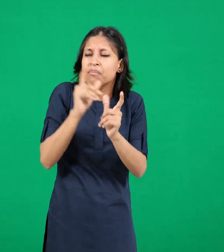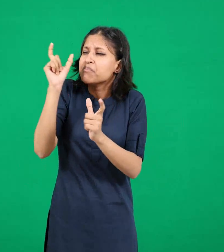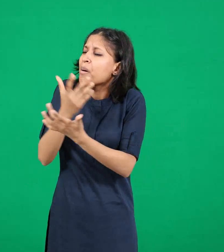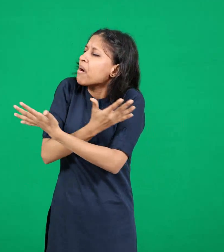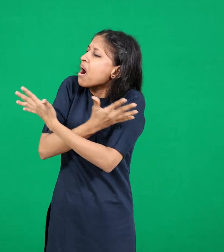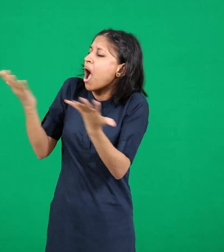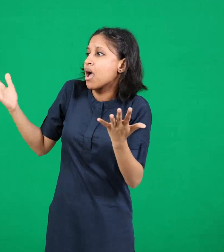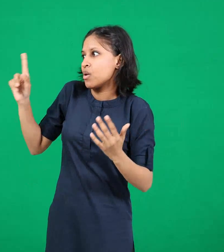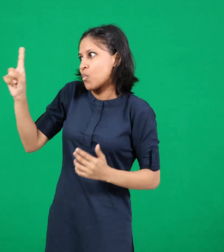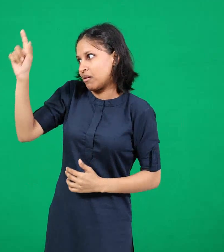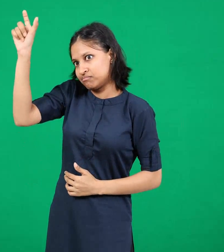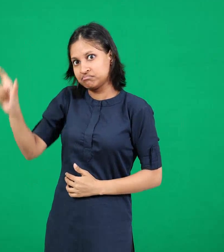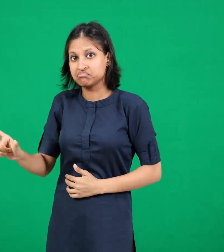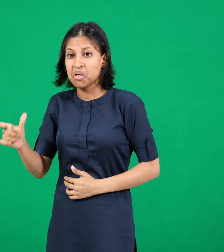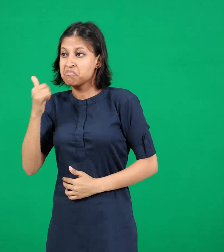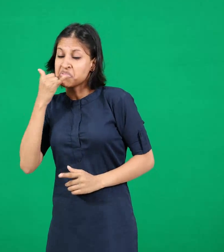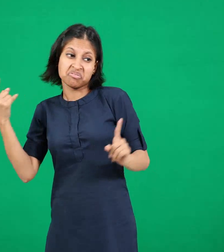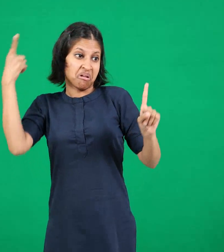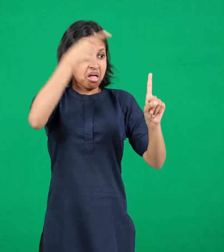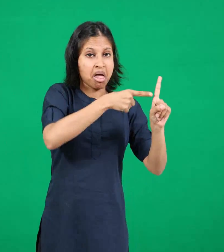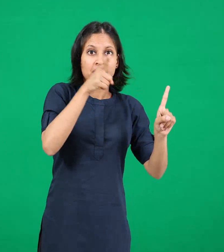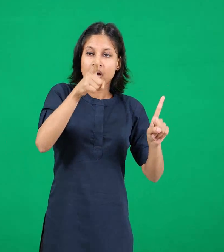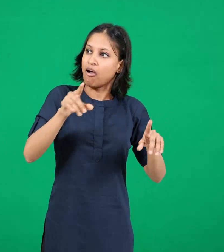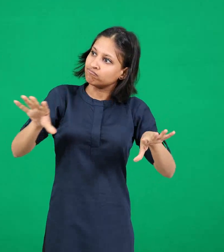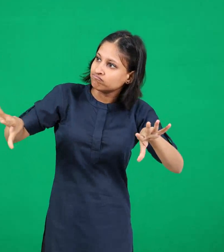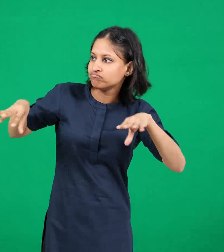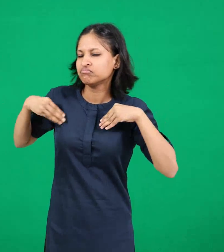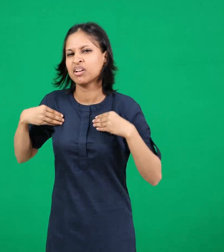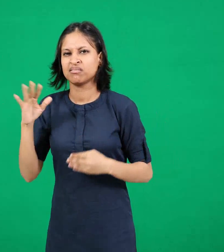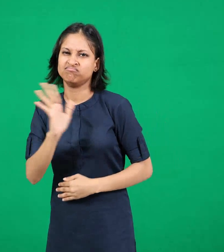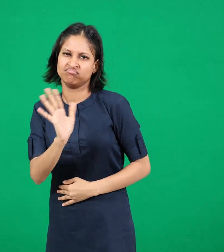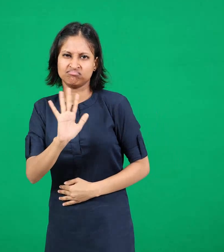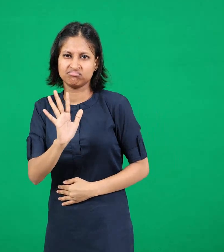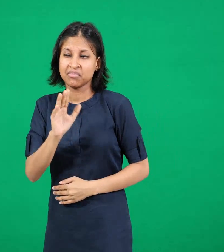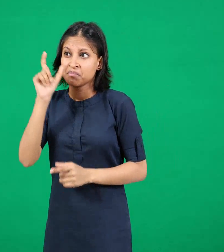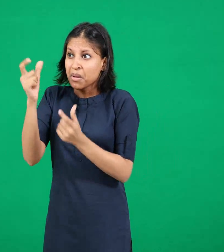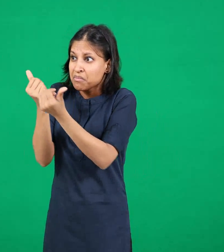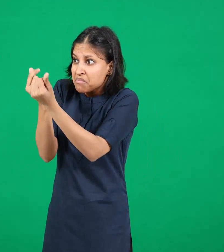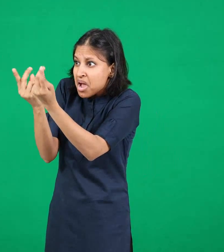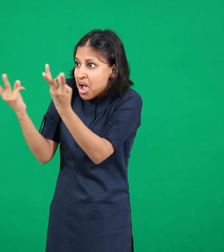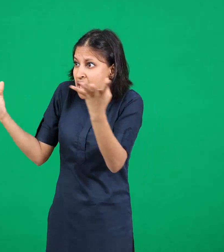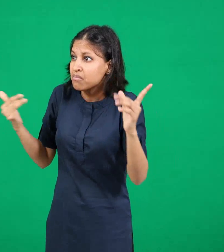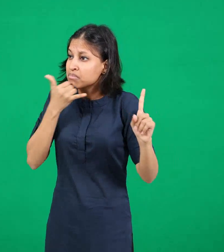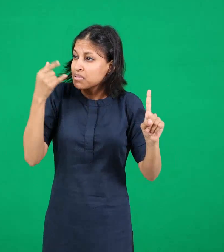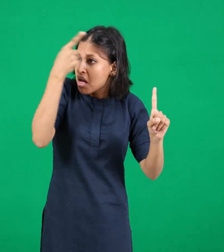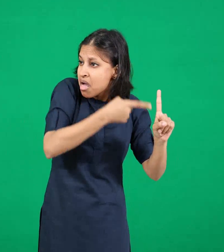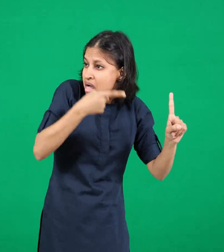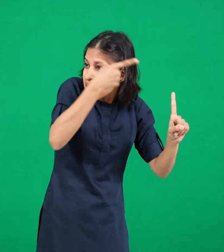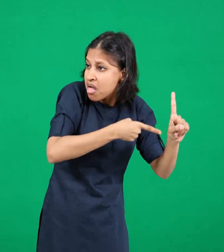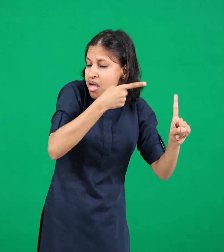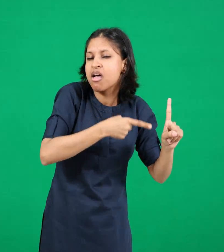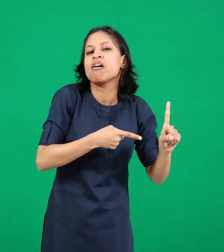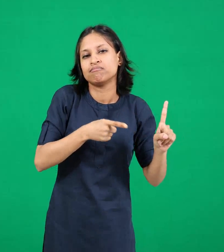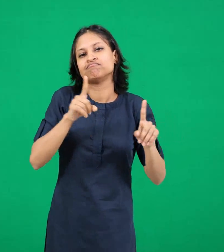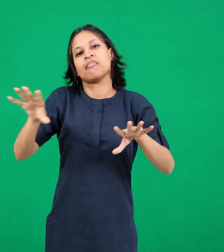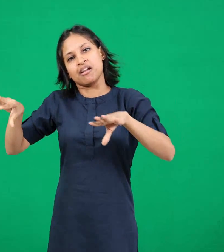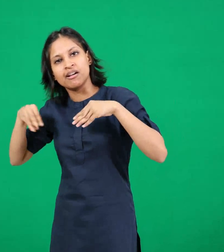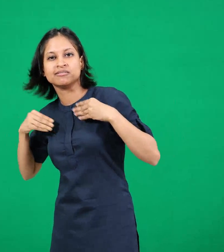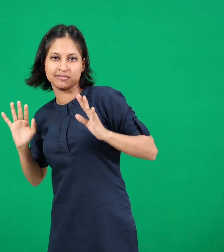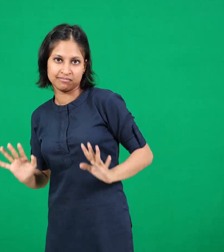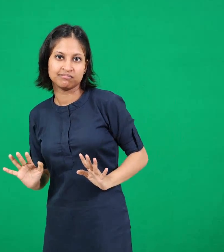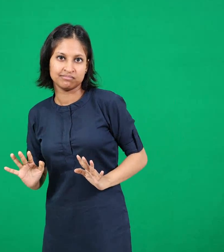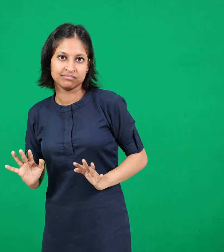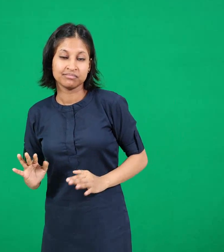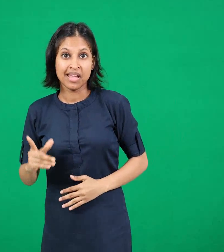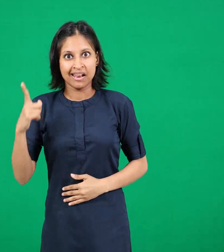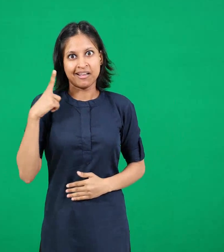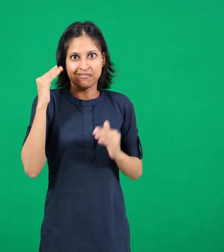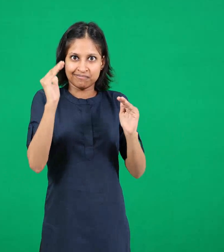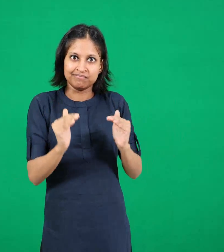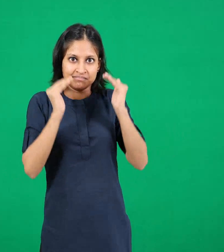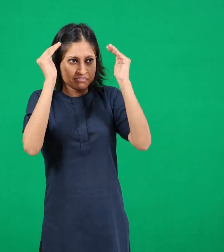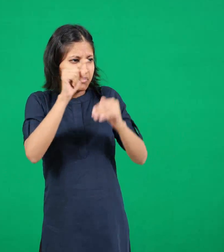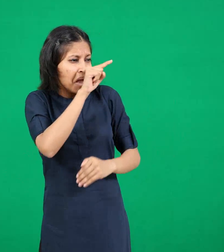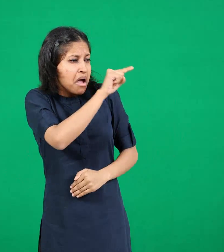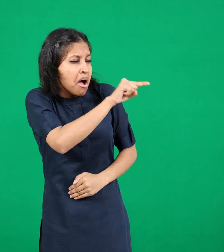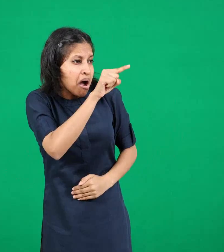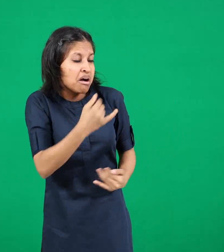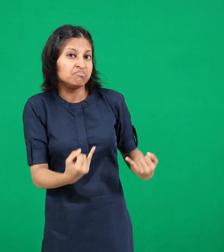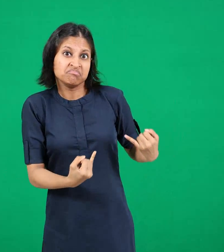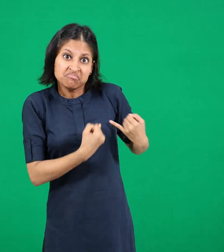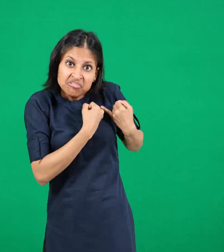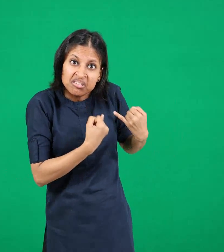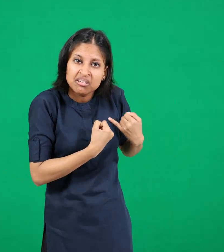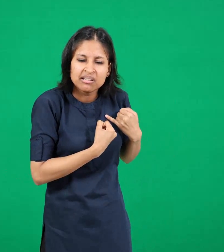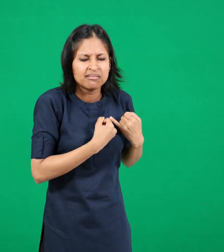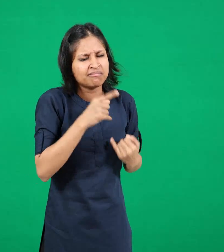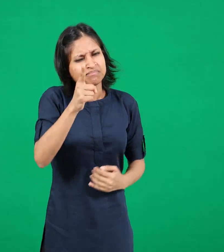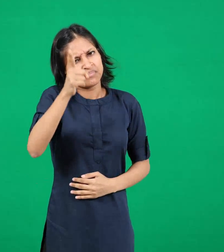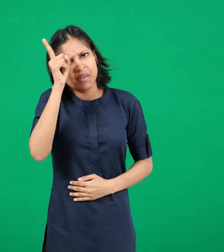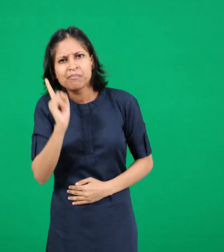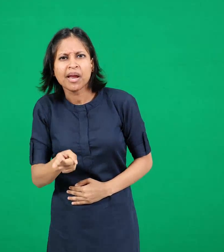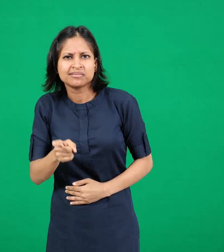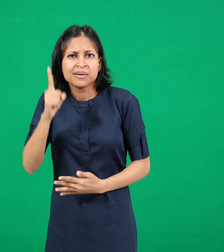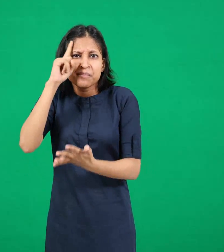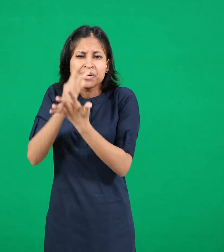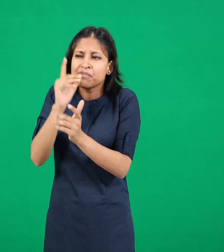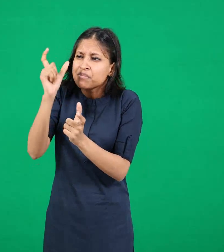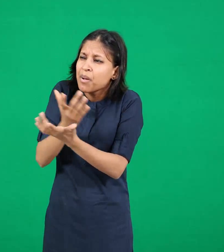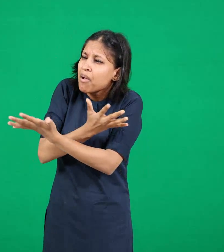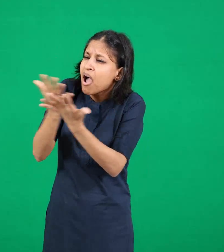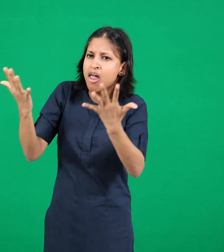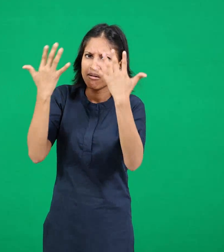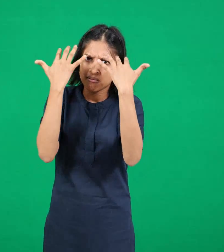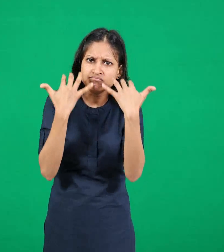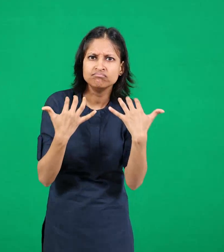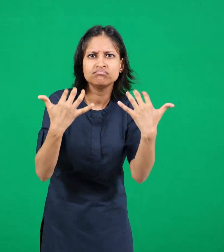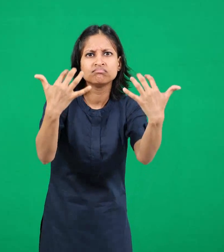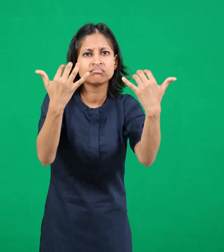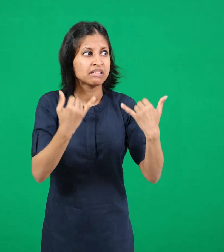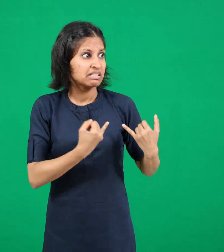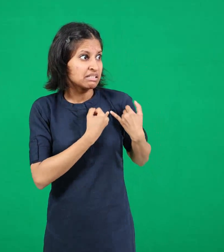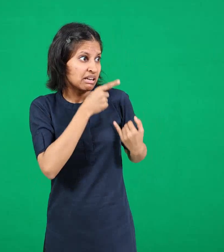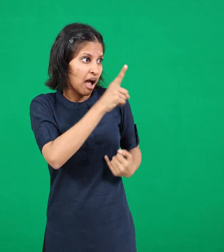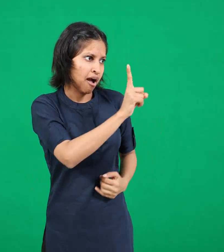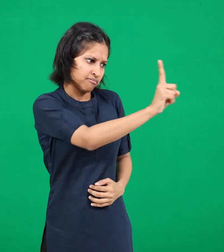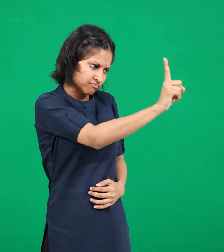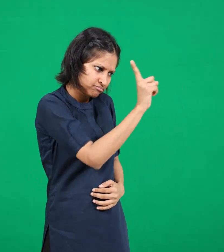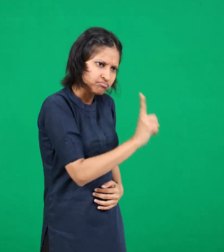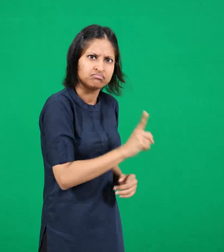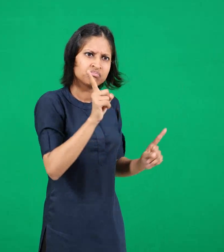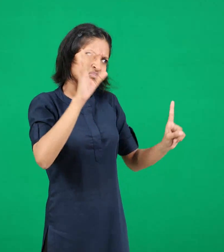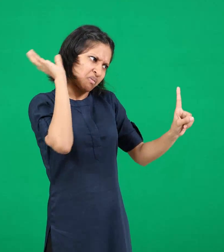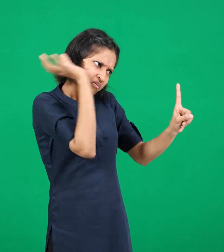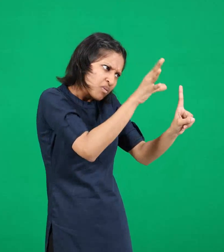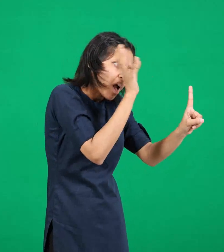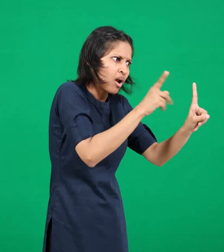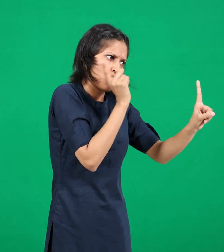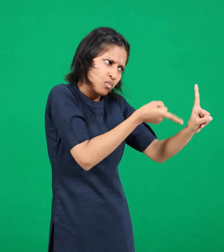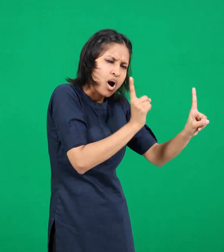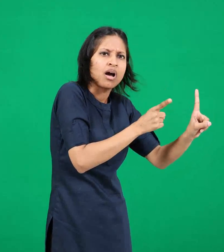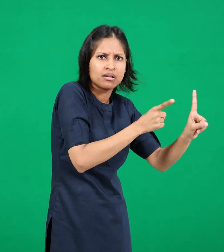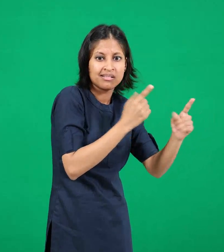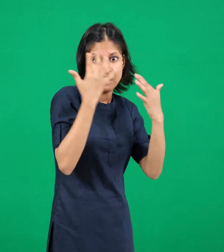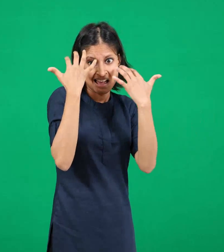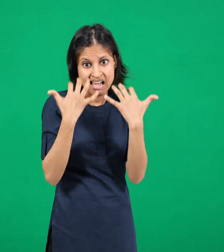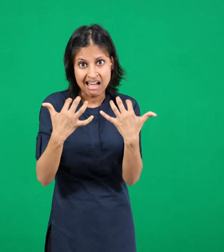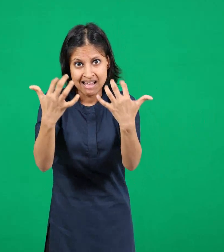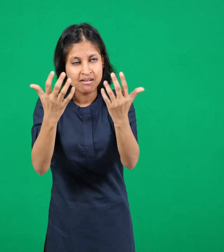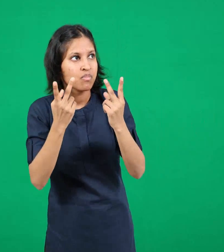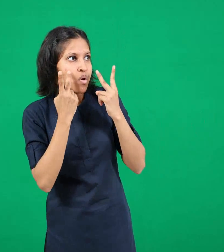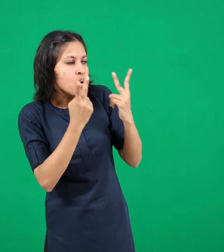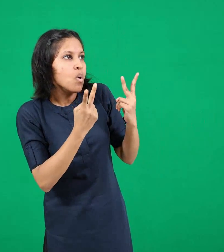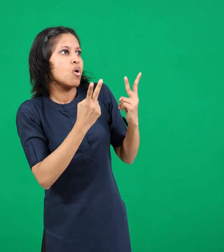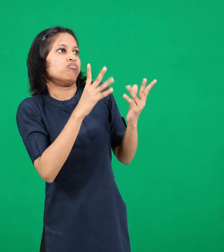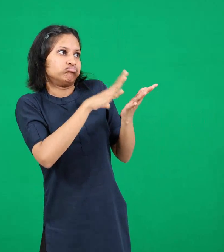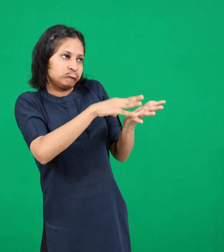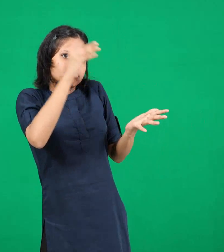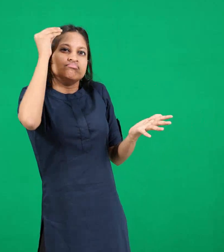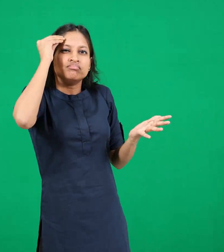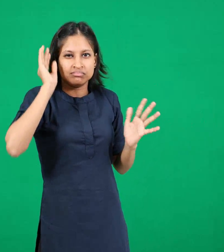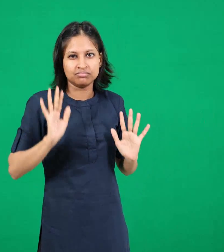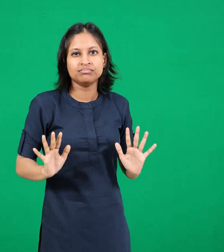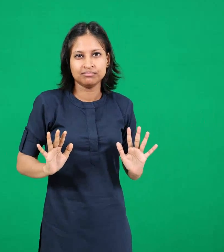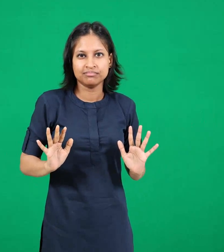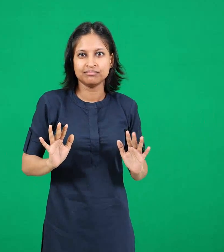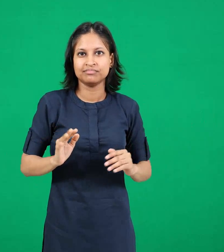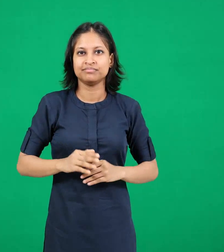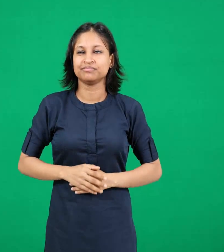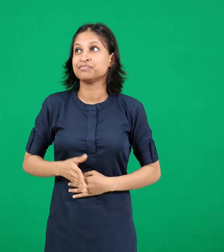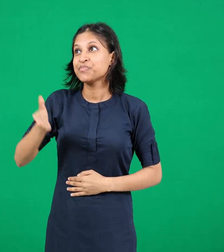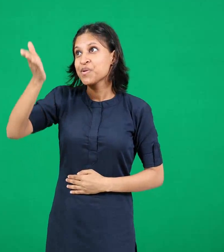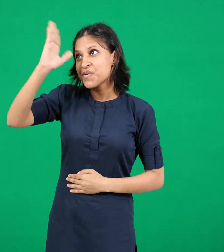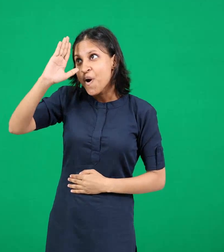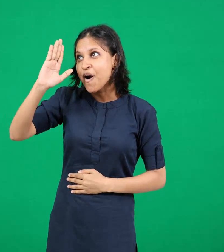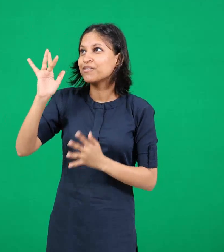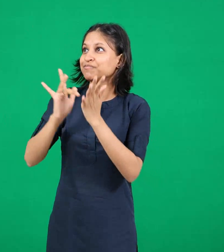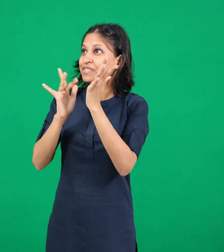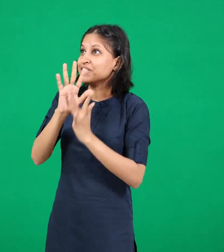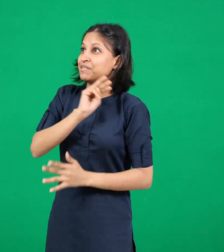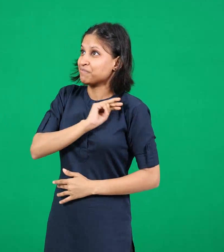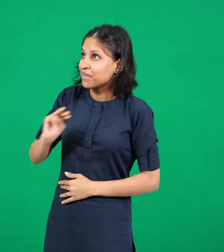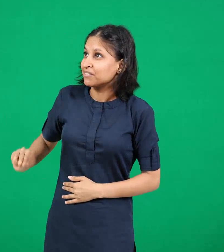But those who persist in sin should be rebuked in front of everyone, so that the others will stand in fear of sin.